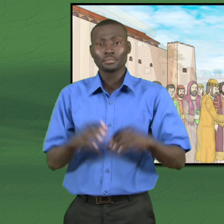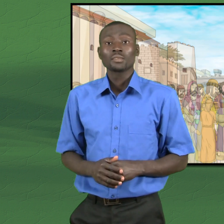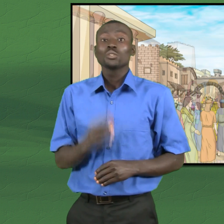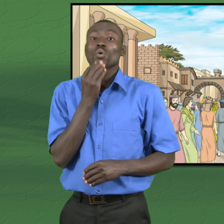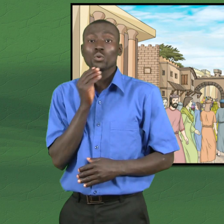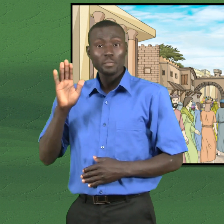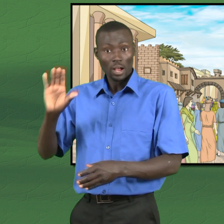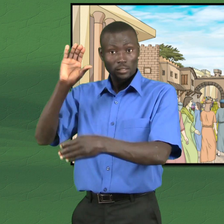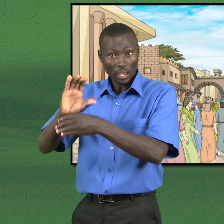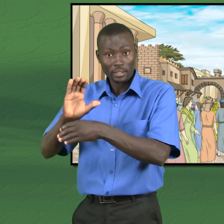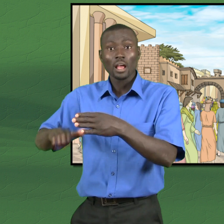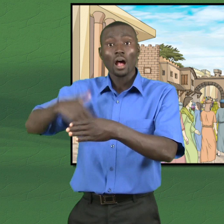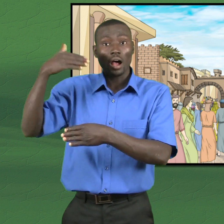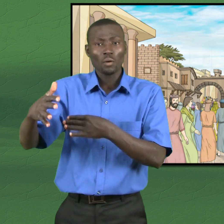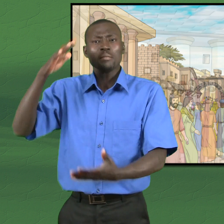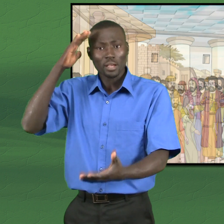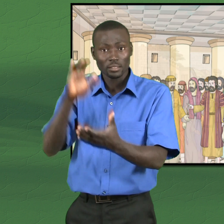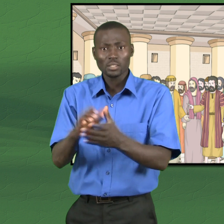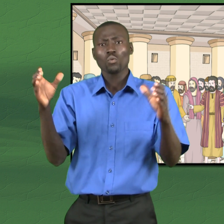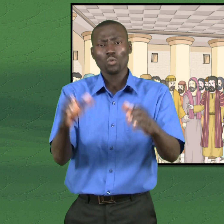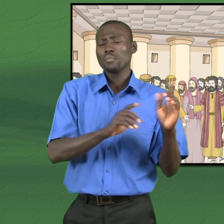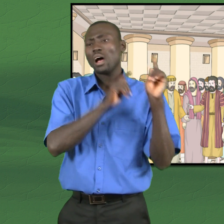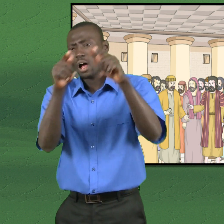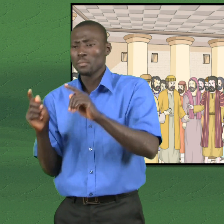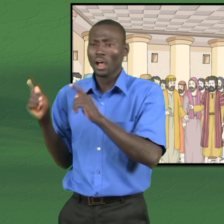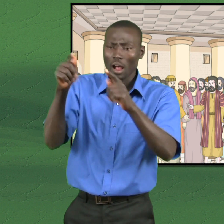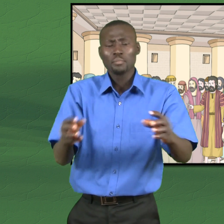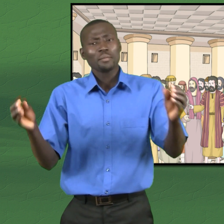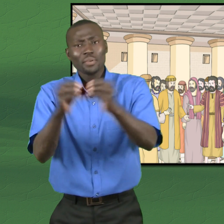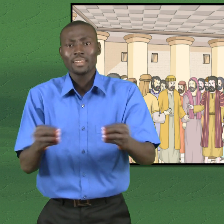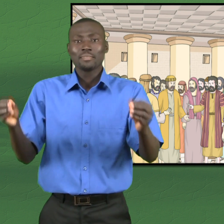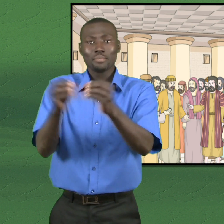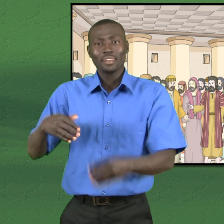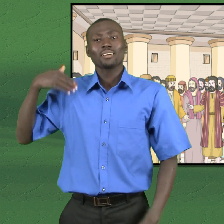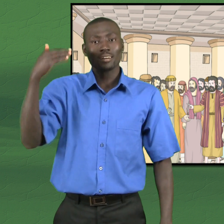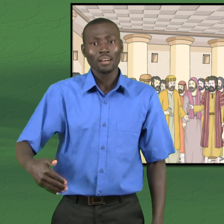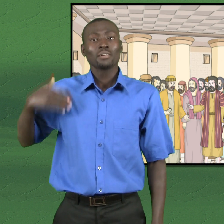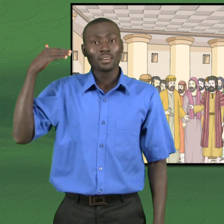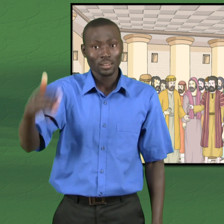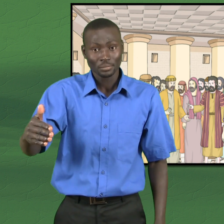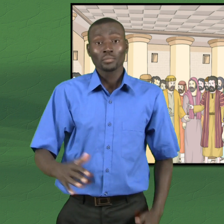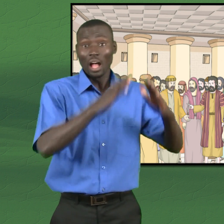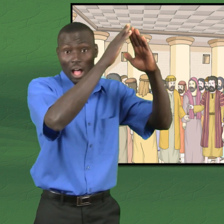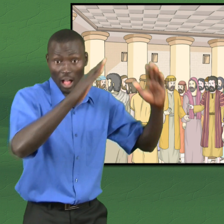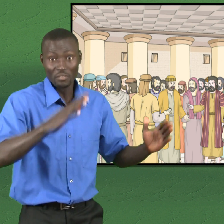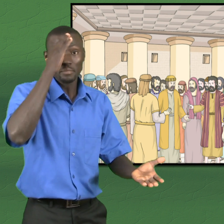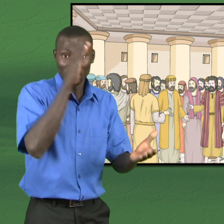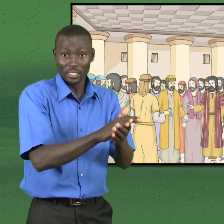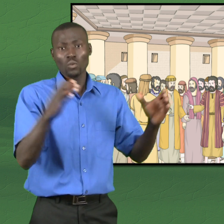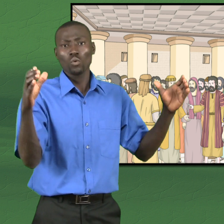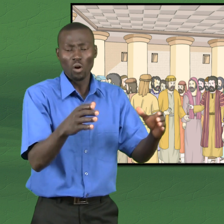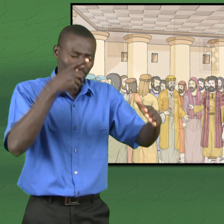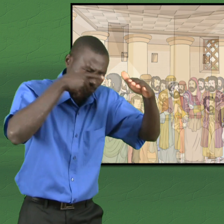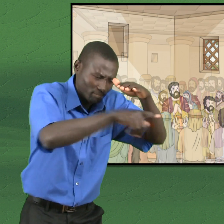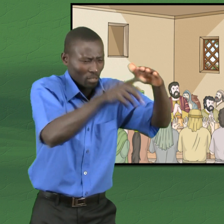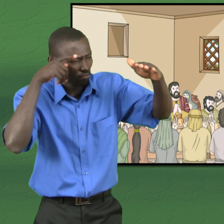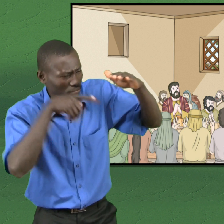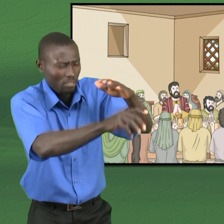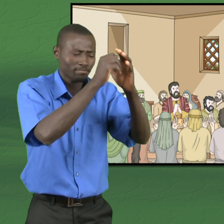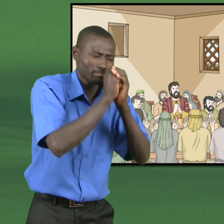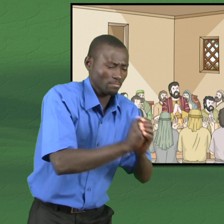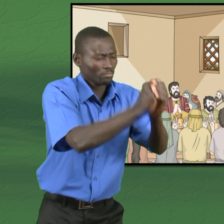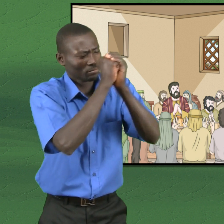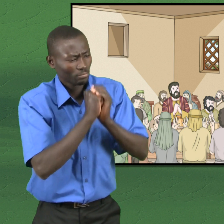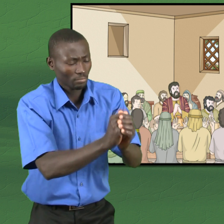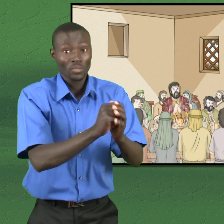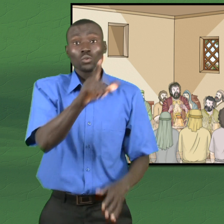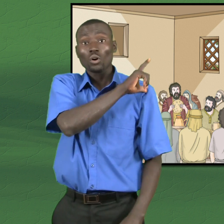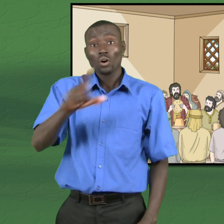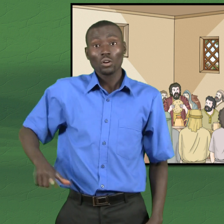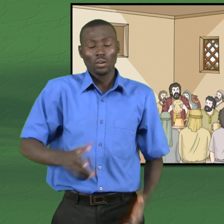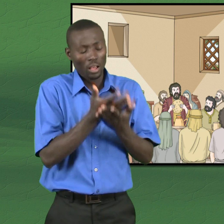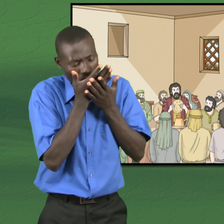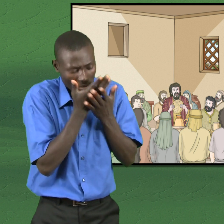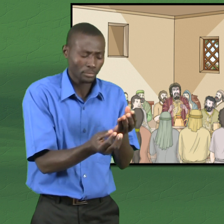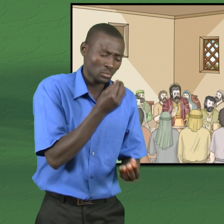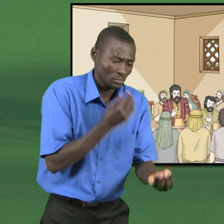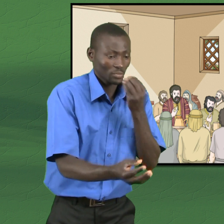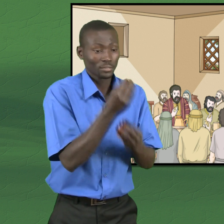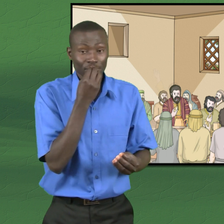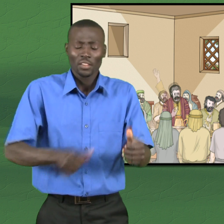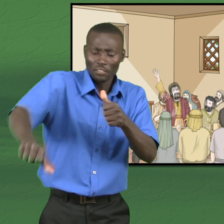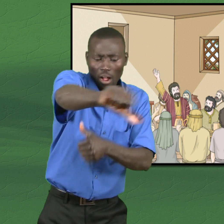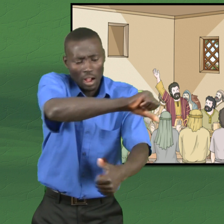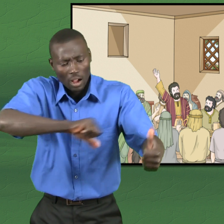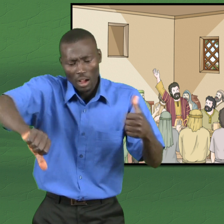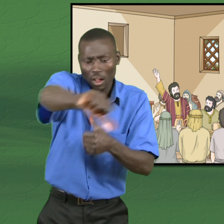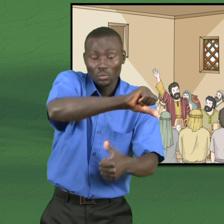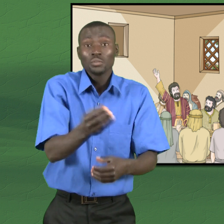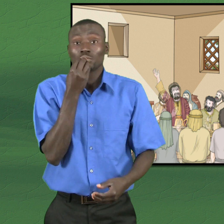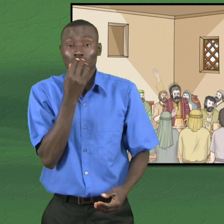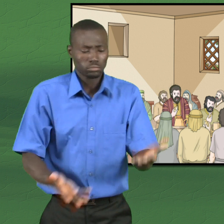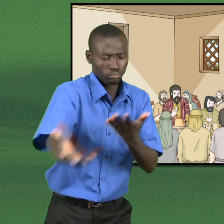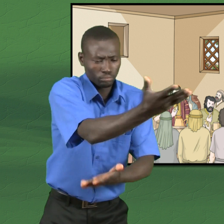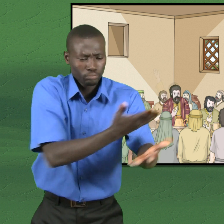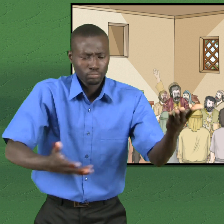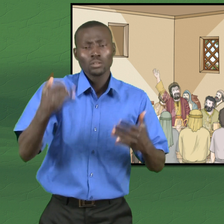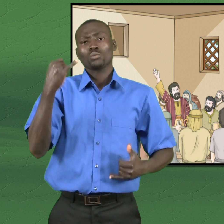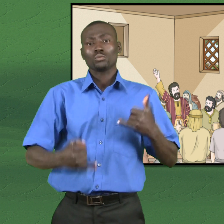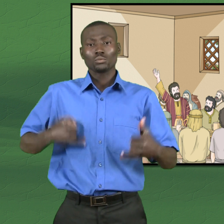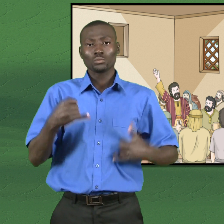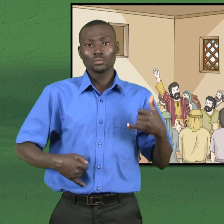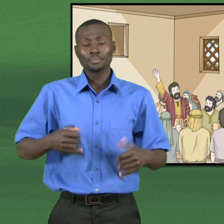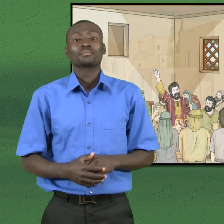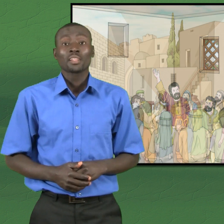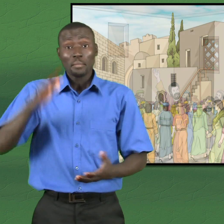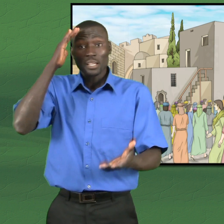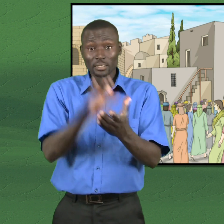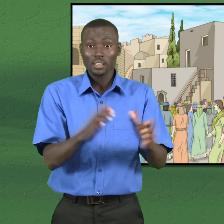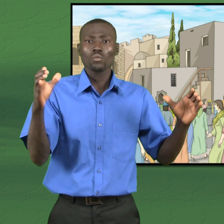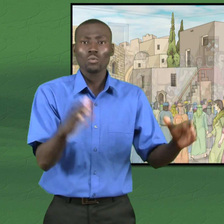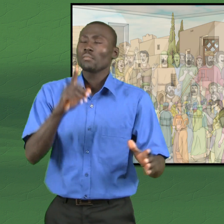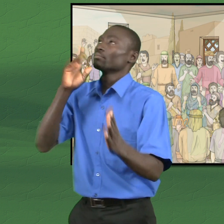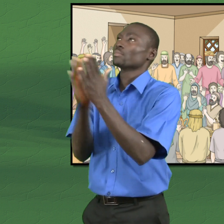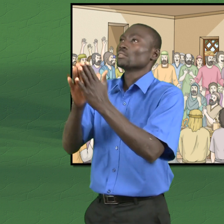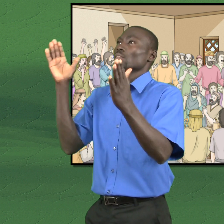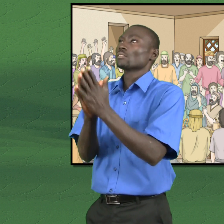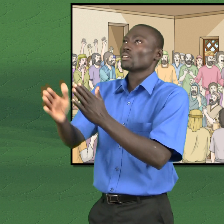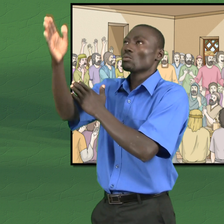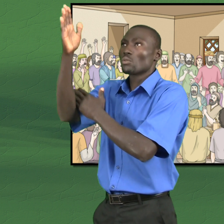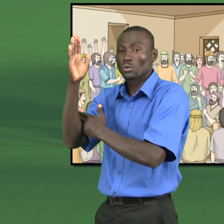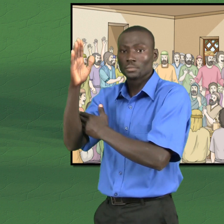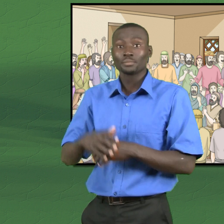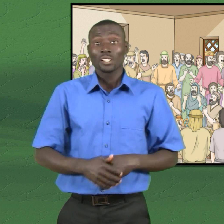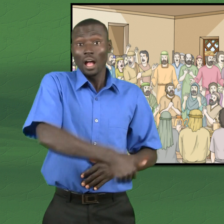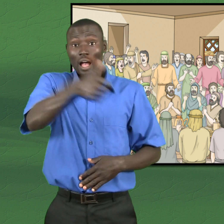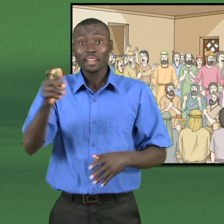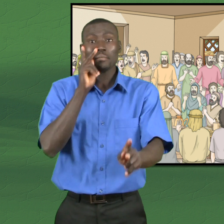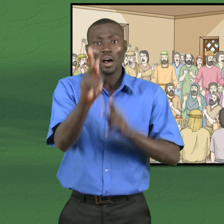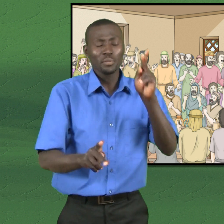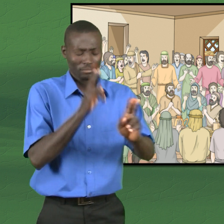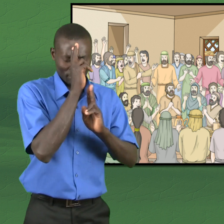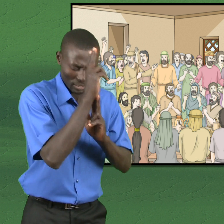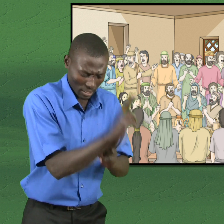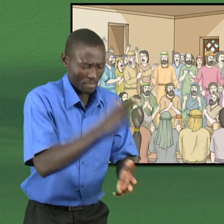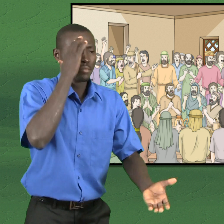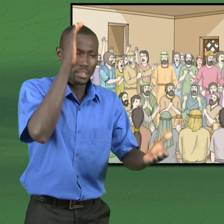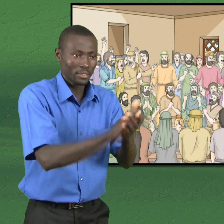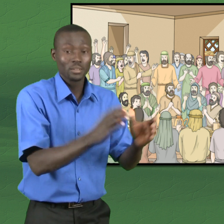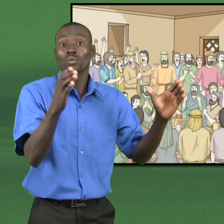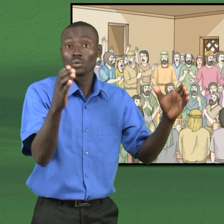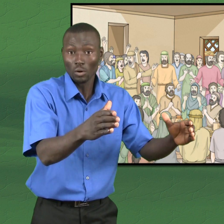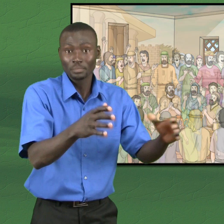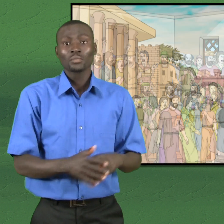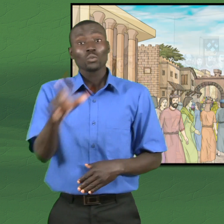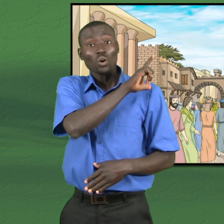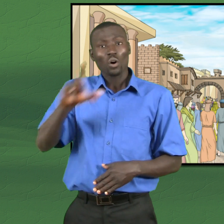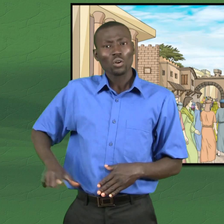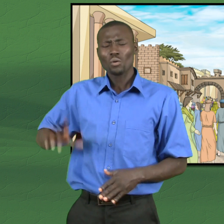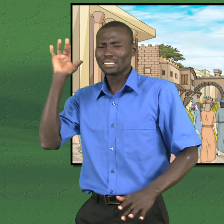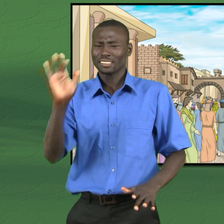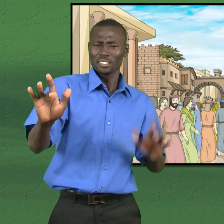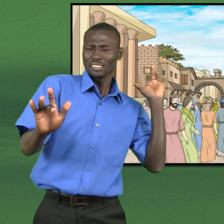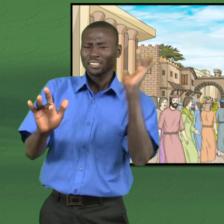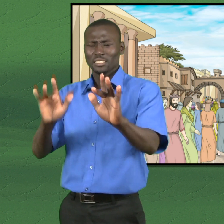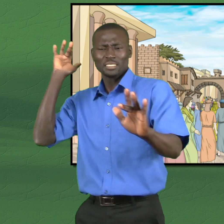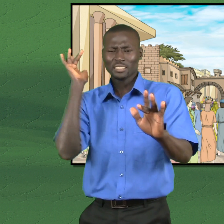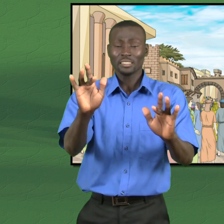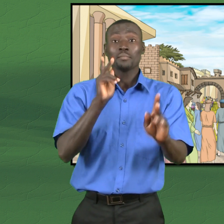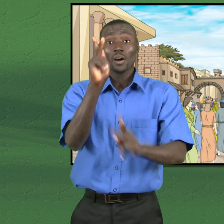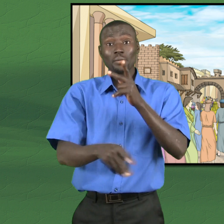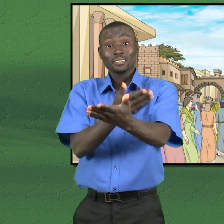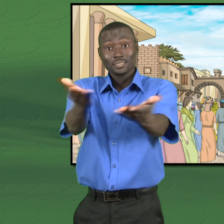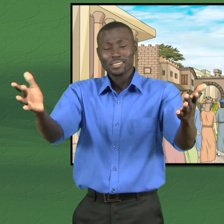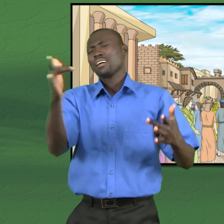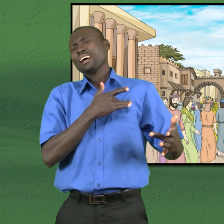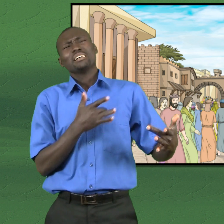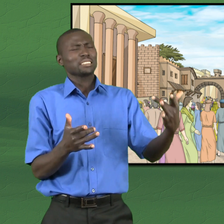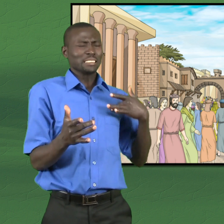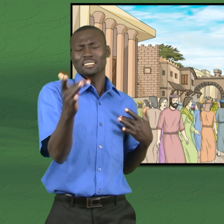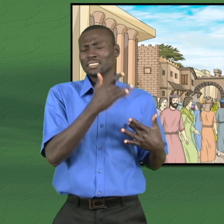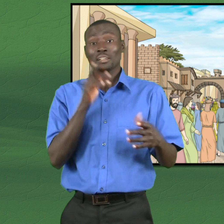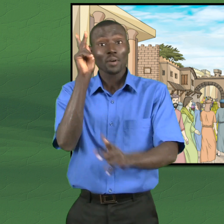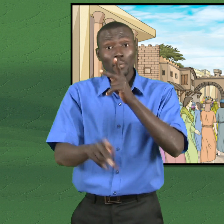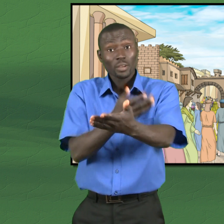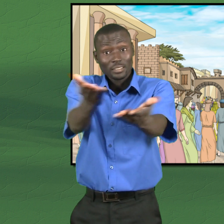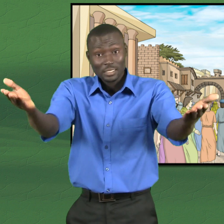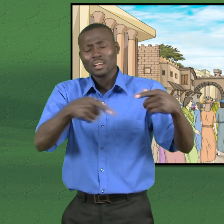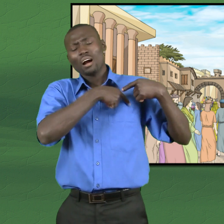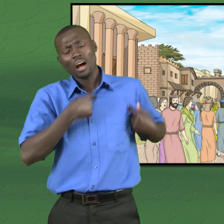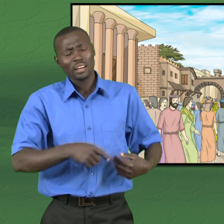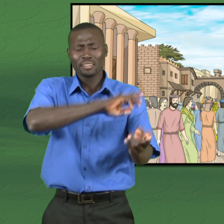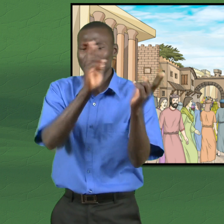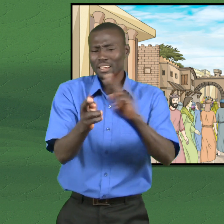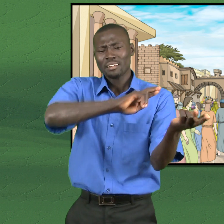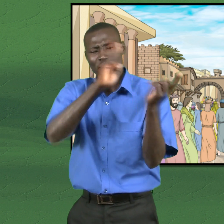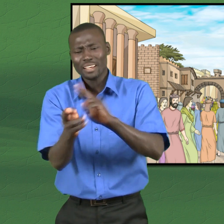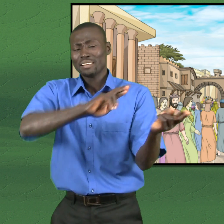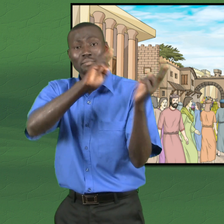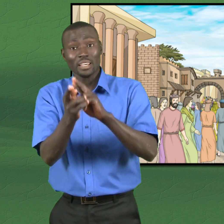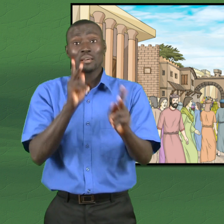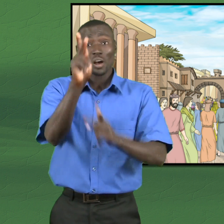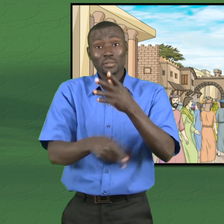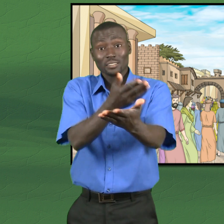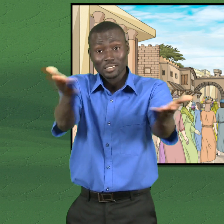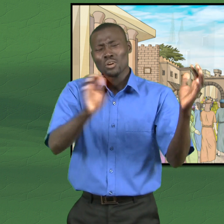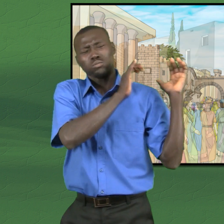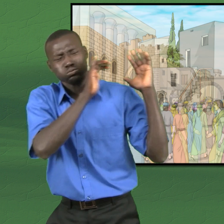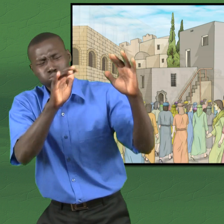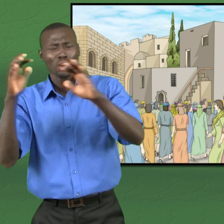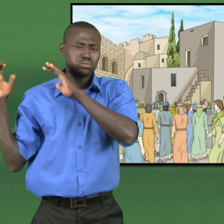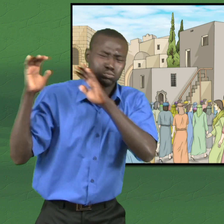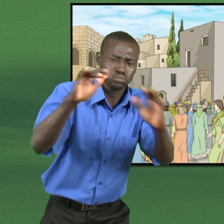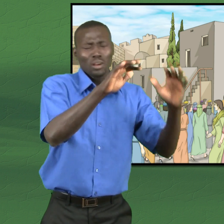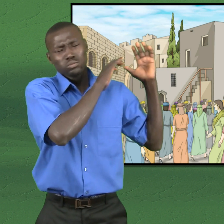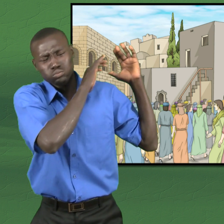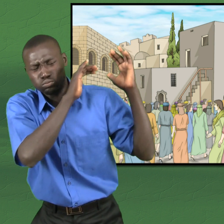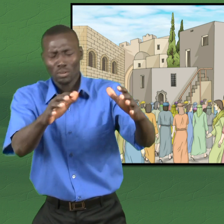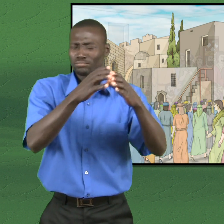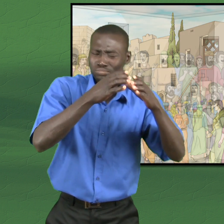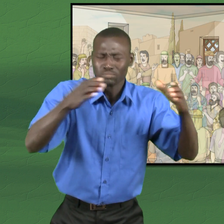With one accord they continued to meet daily in the temple courts and to break bread from house to house, sharing their meals with gladness and sincerity of heart, praising God and enjoying the favor of all the people.